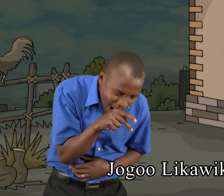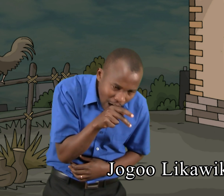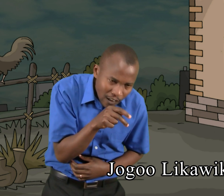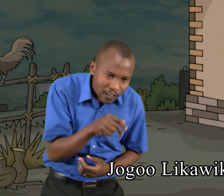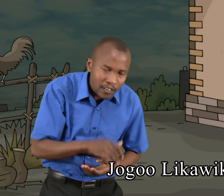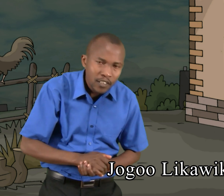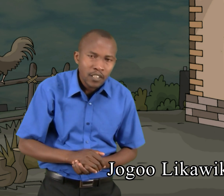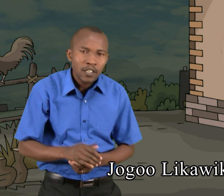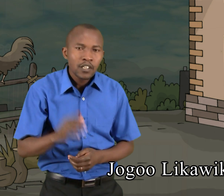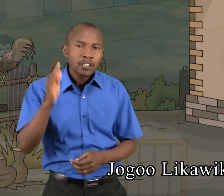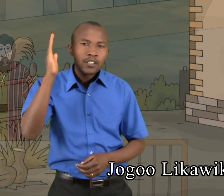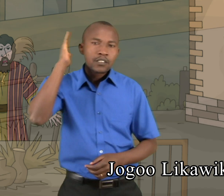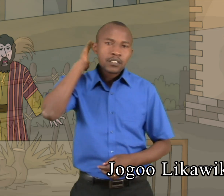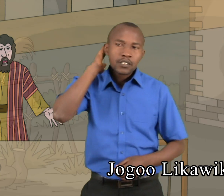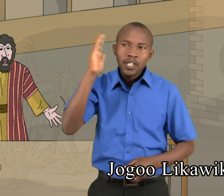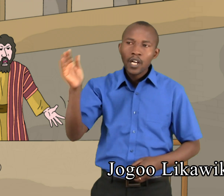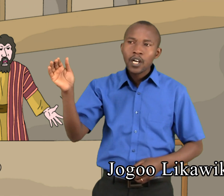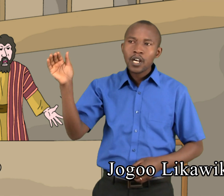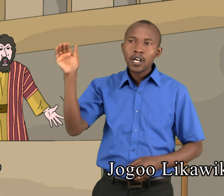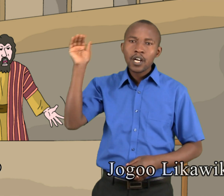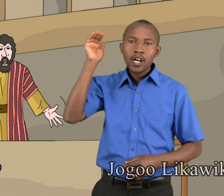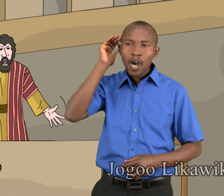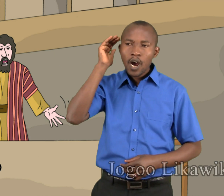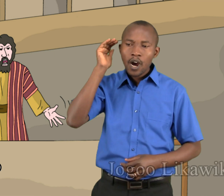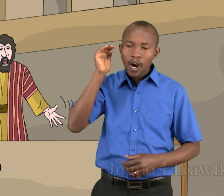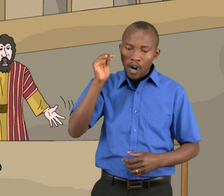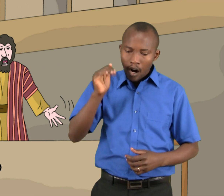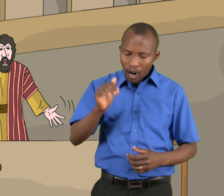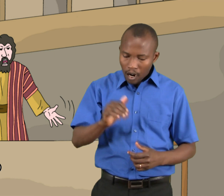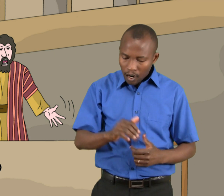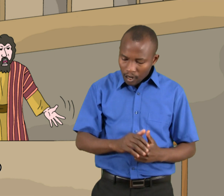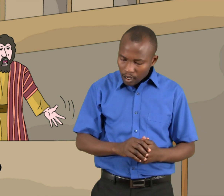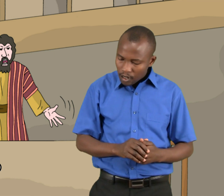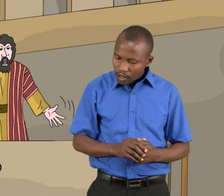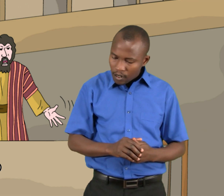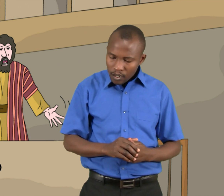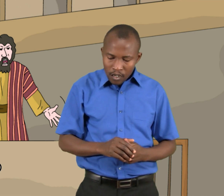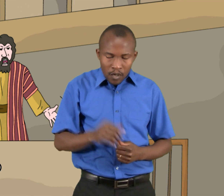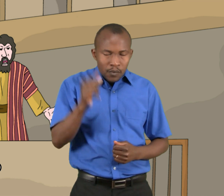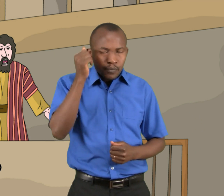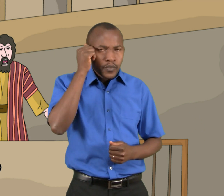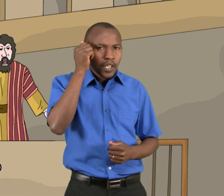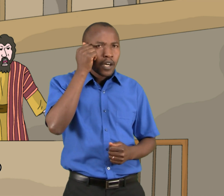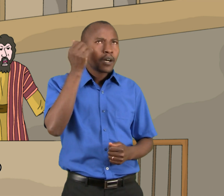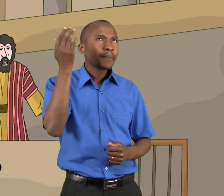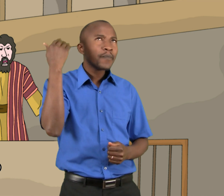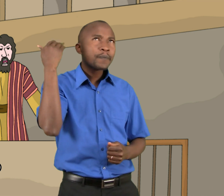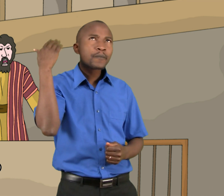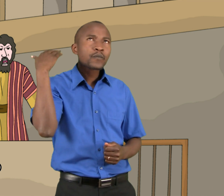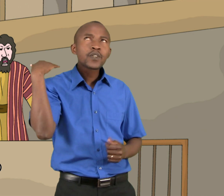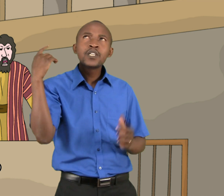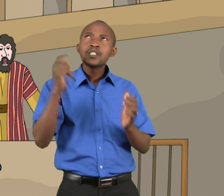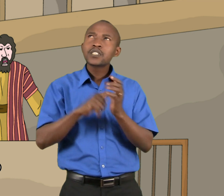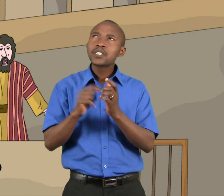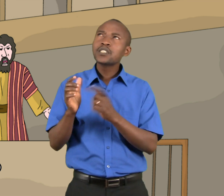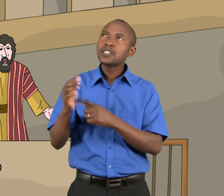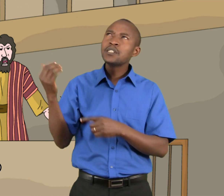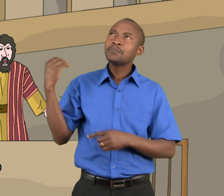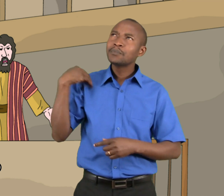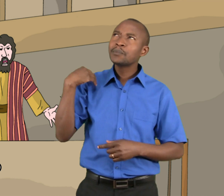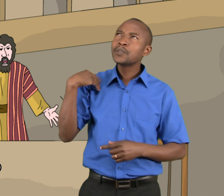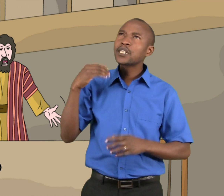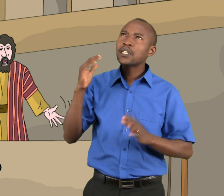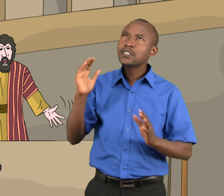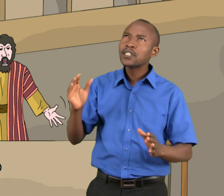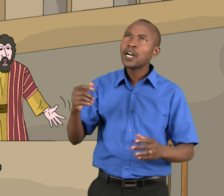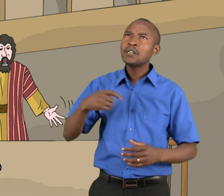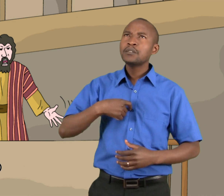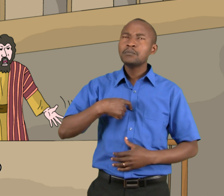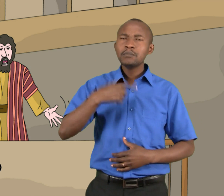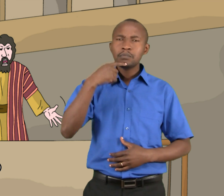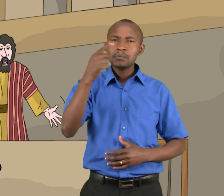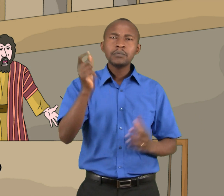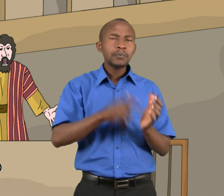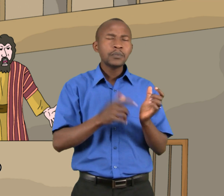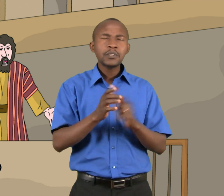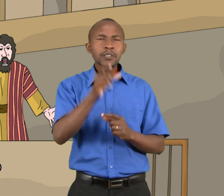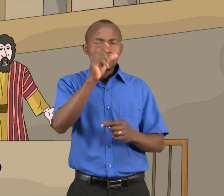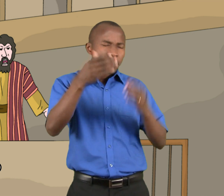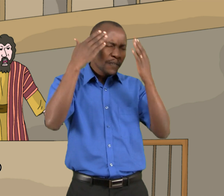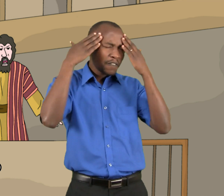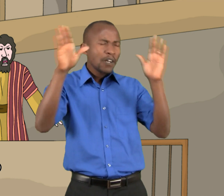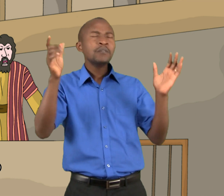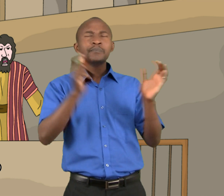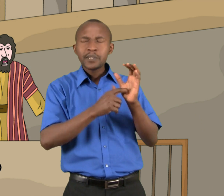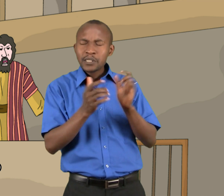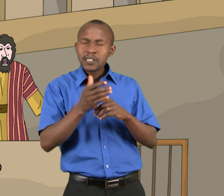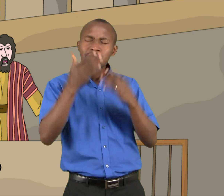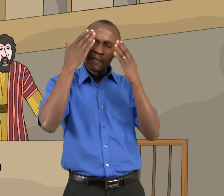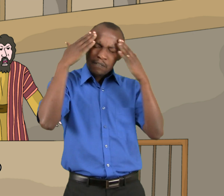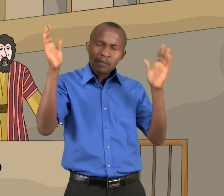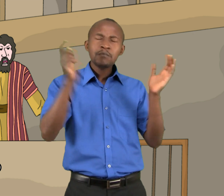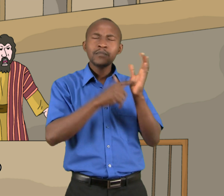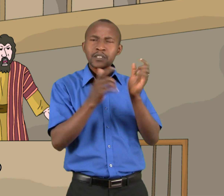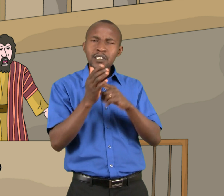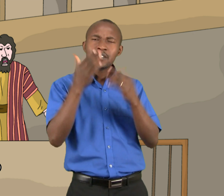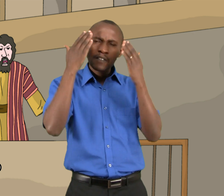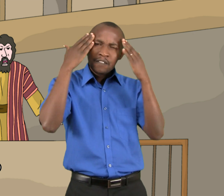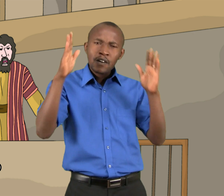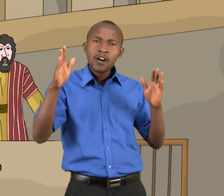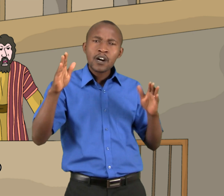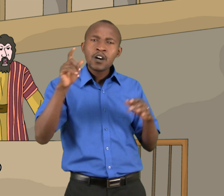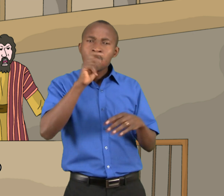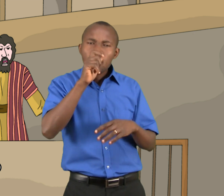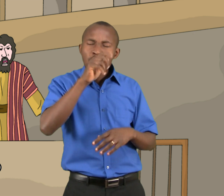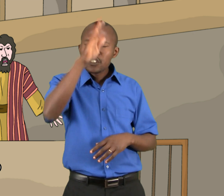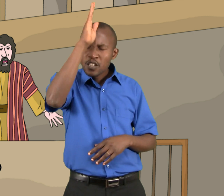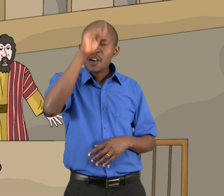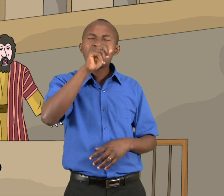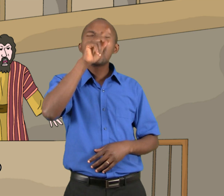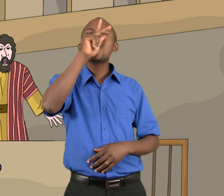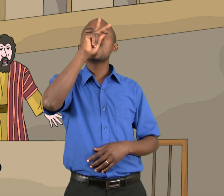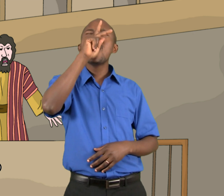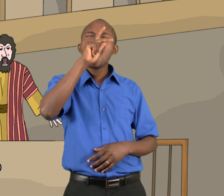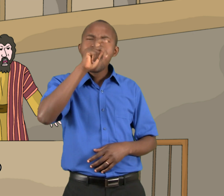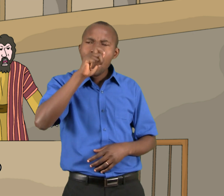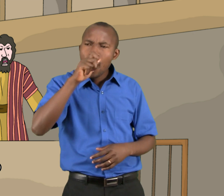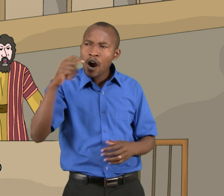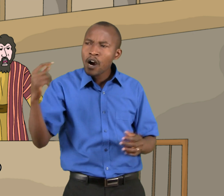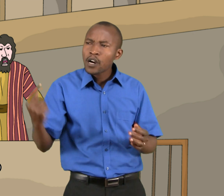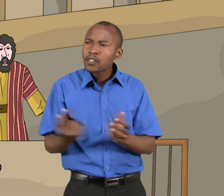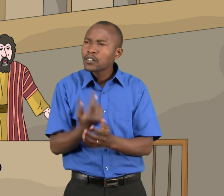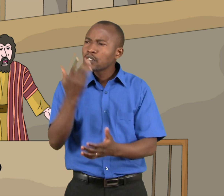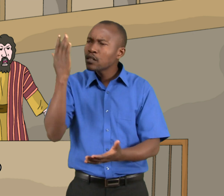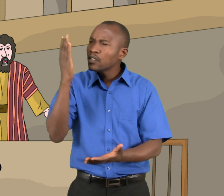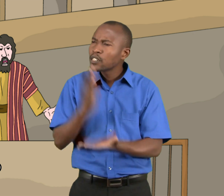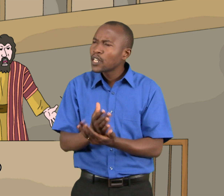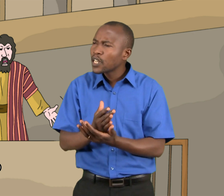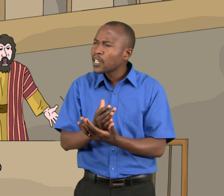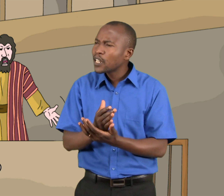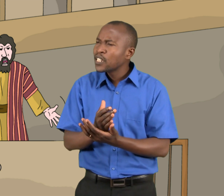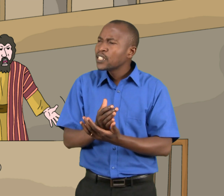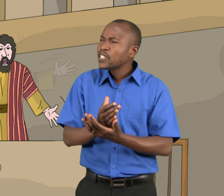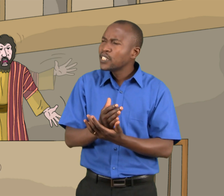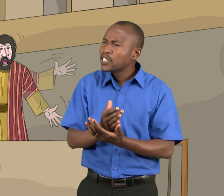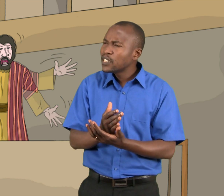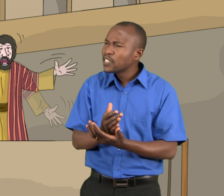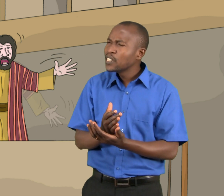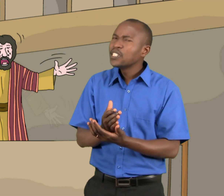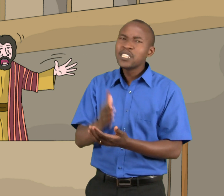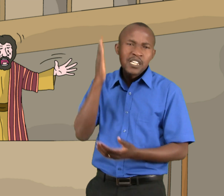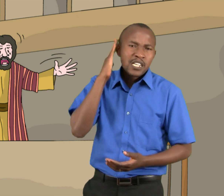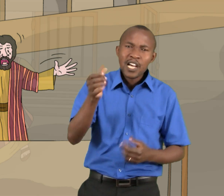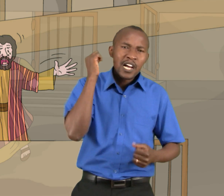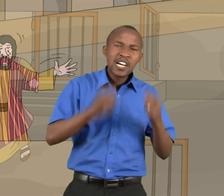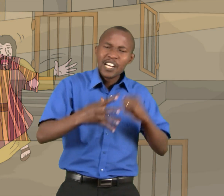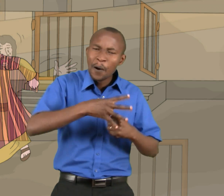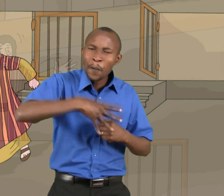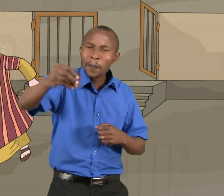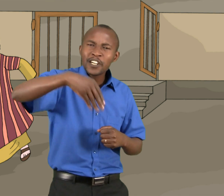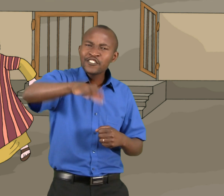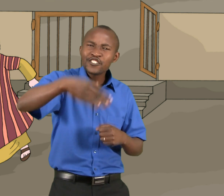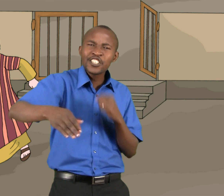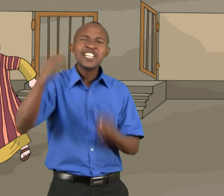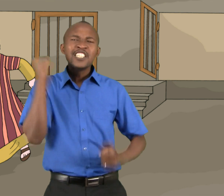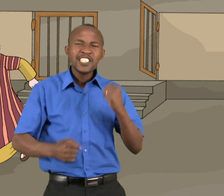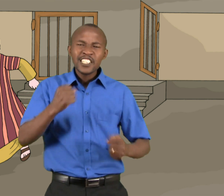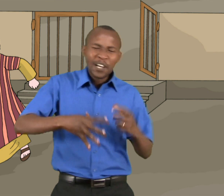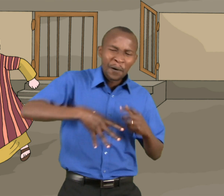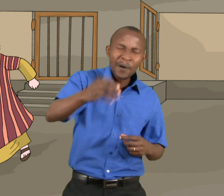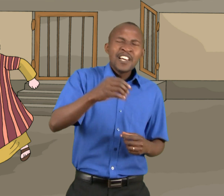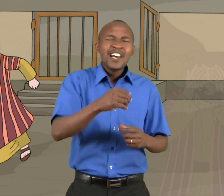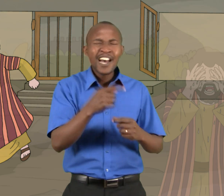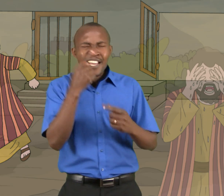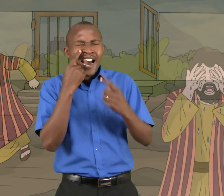Then Peter remembered the word that Jesus had spoken: “Before the rooster crows, you will deny Me three times.”